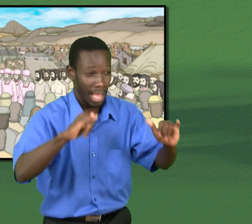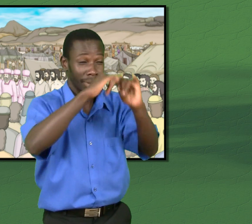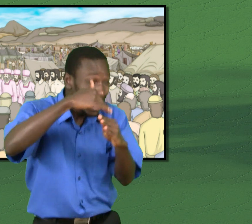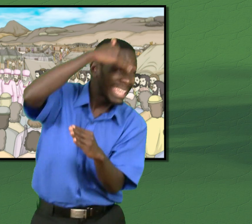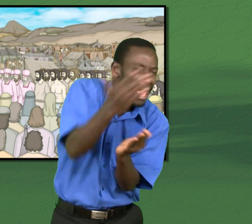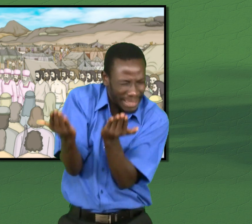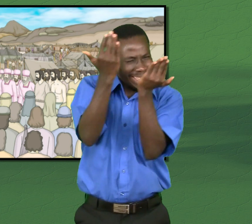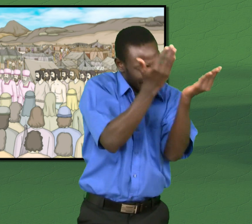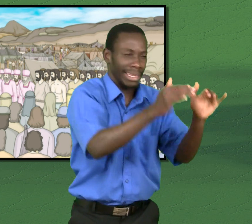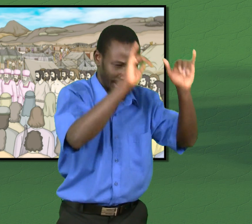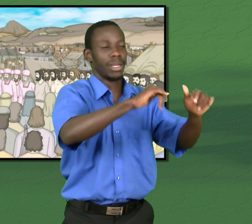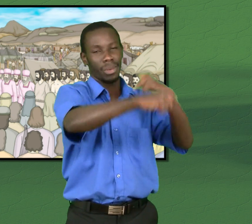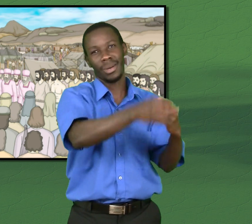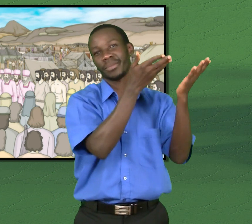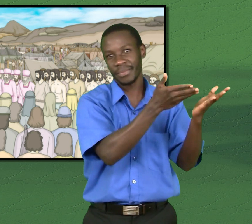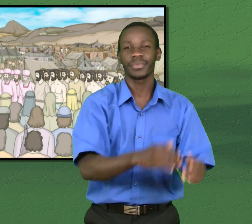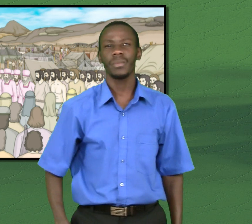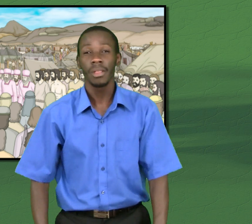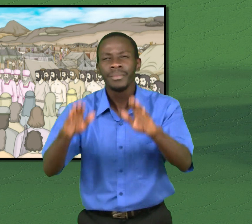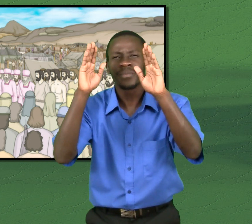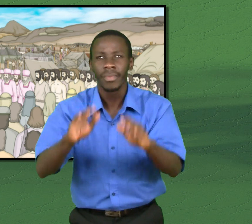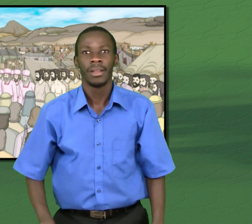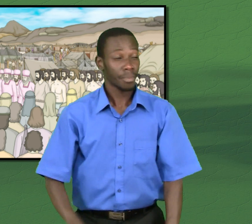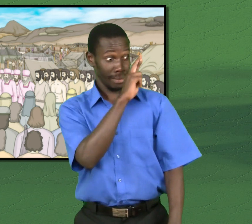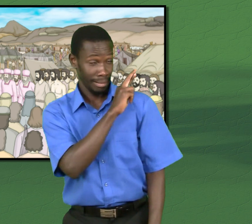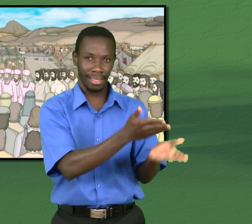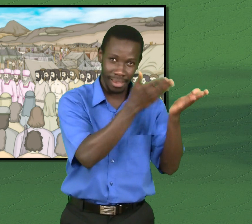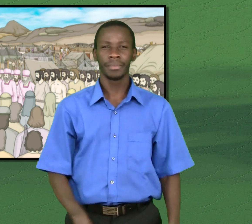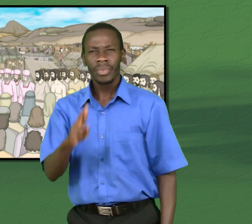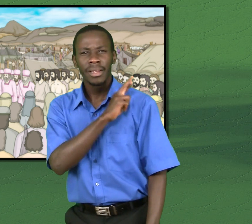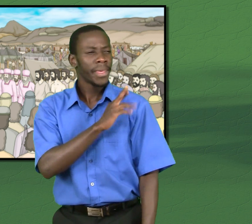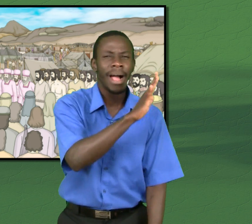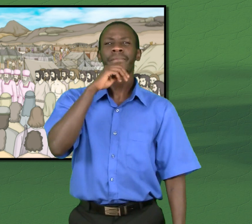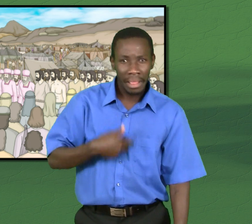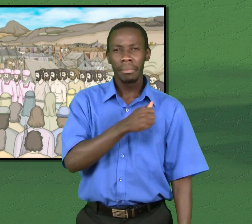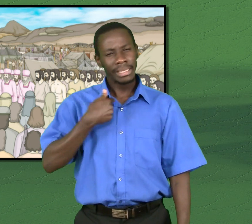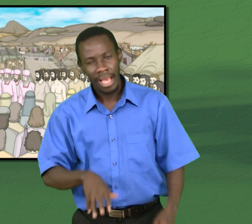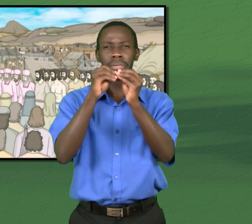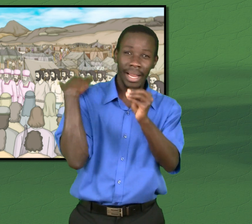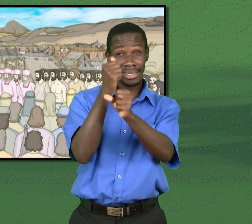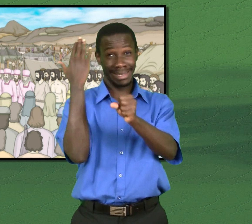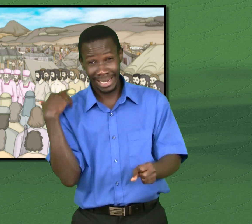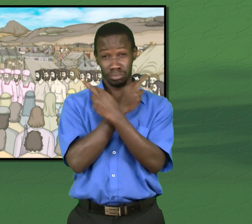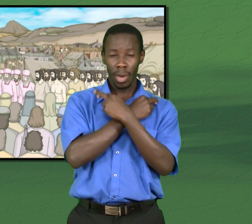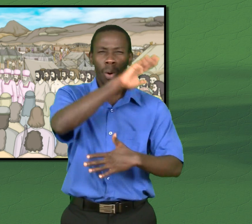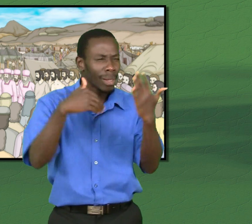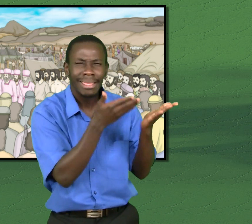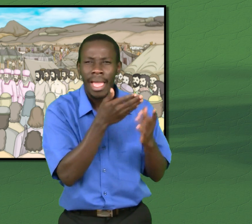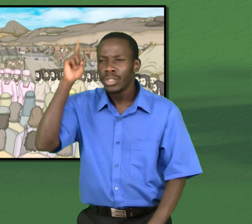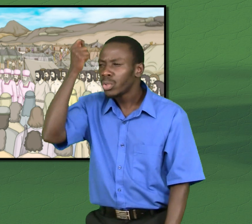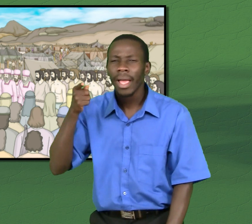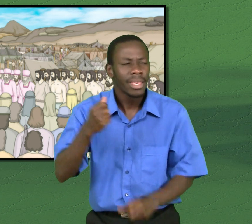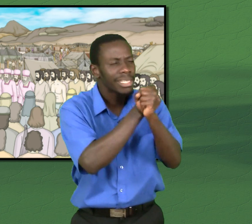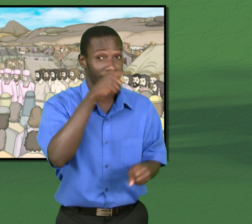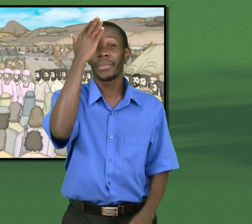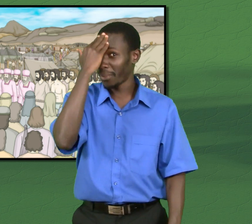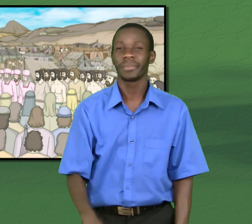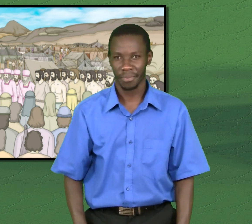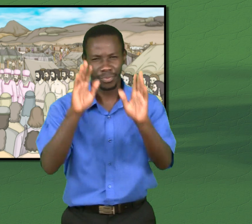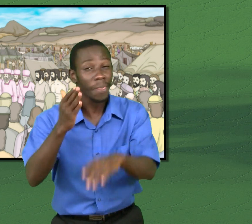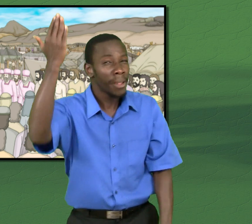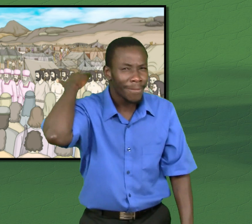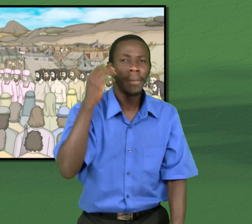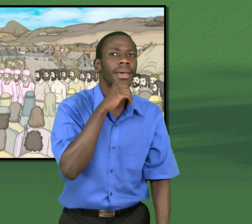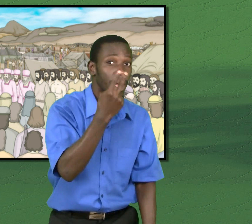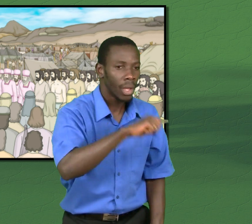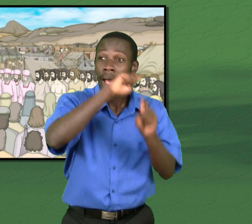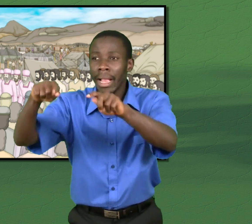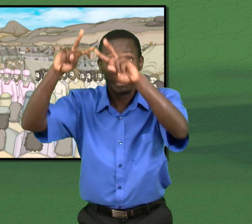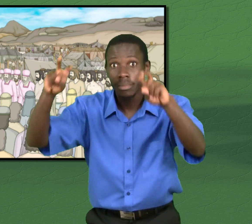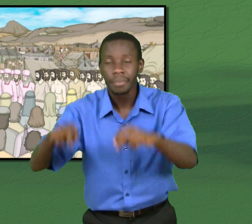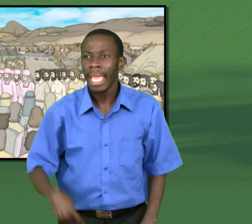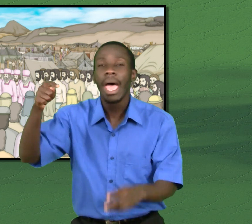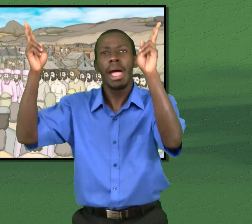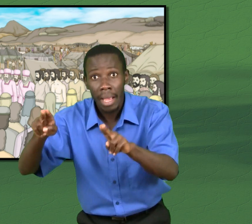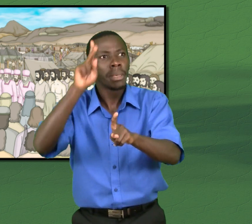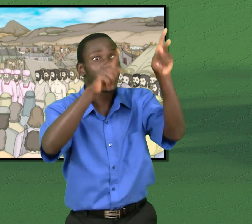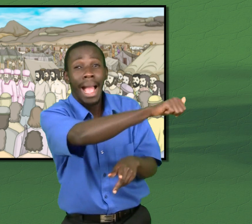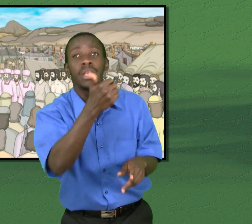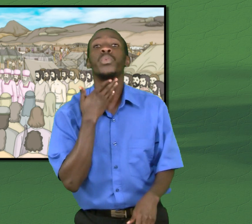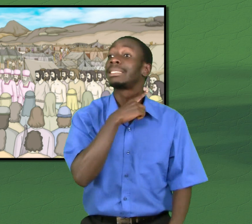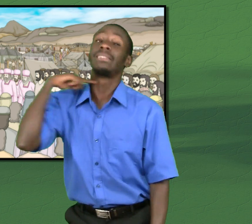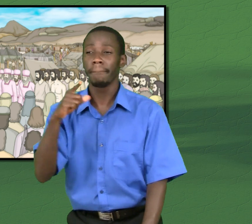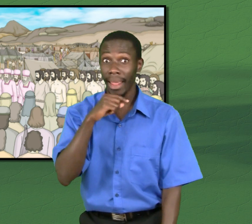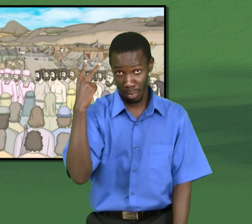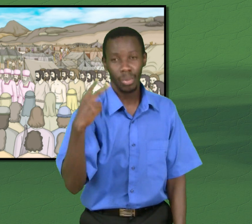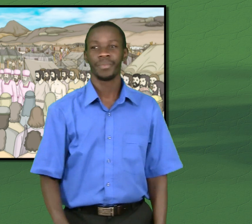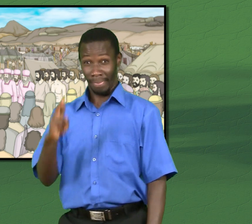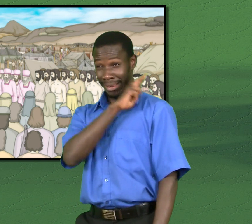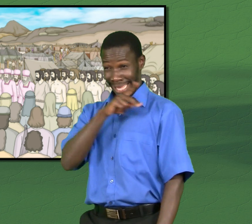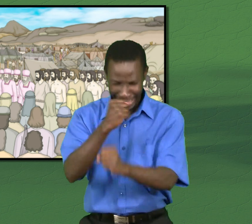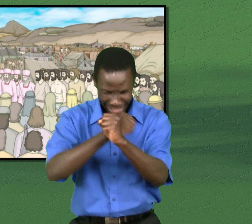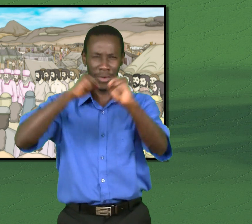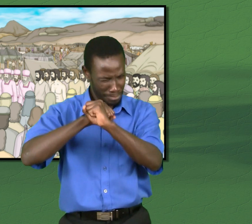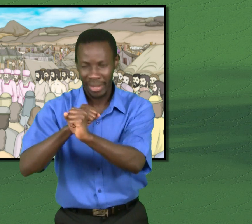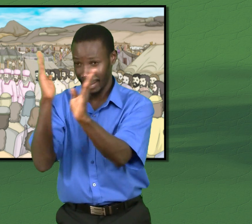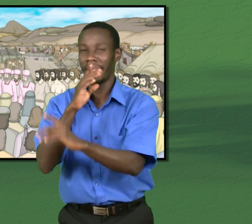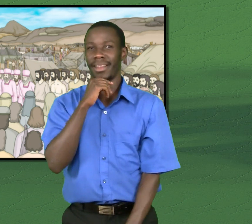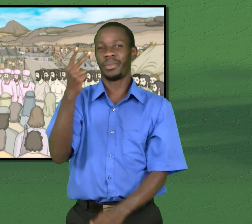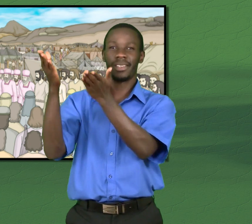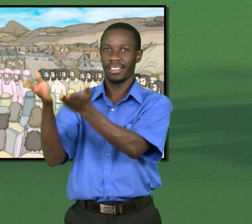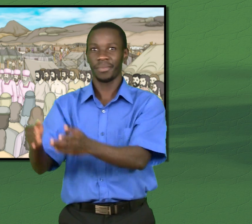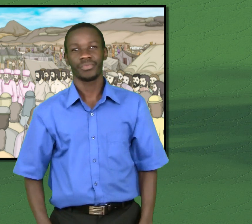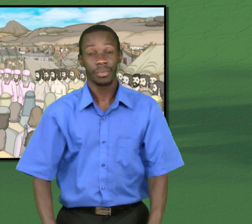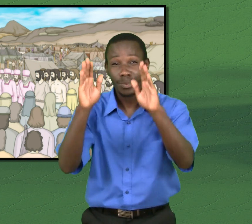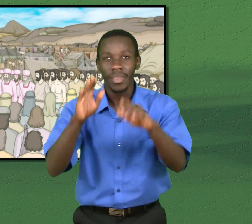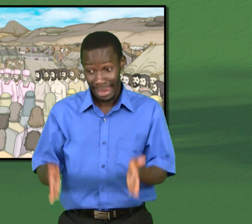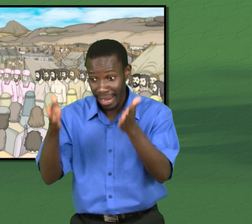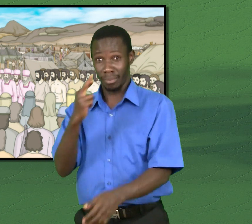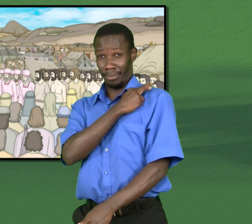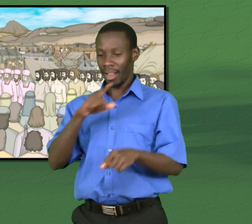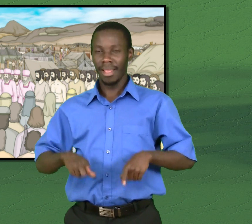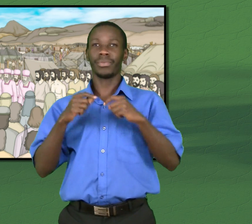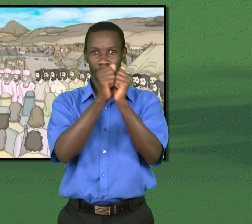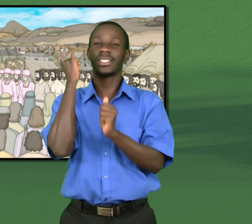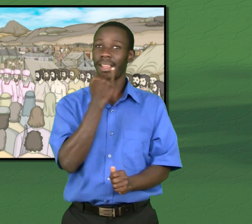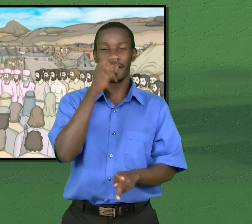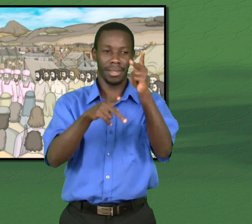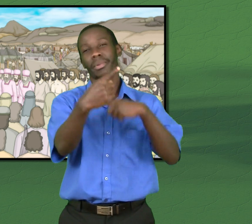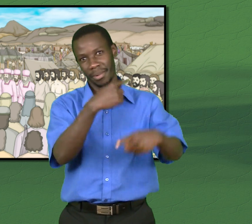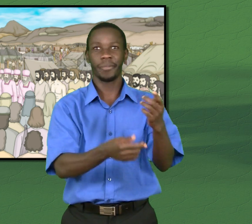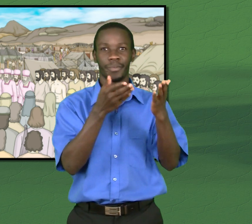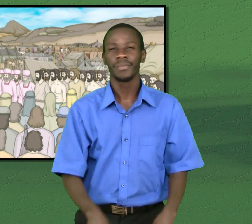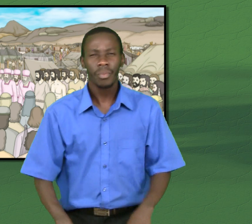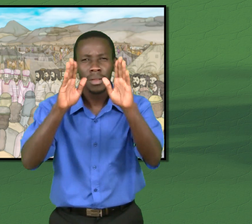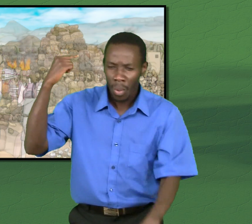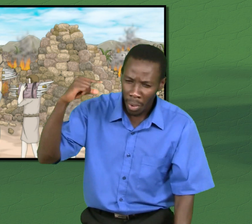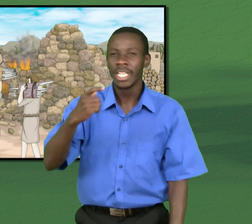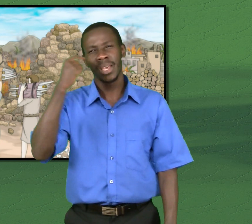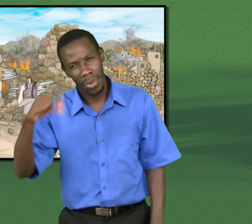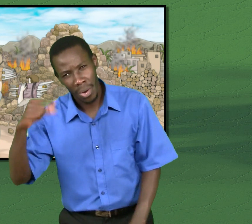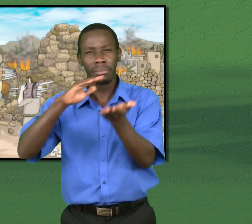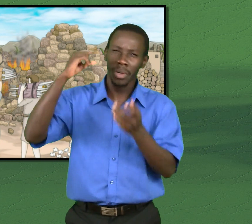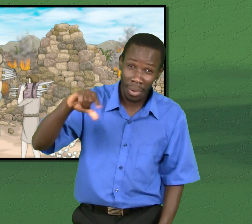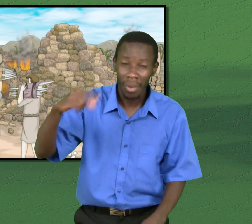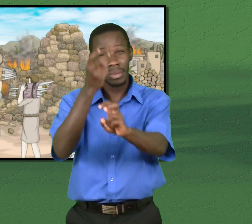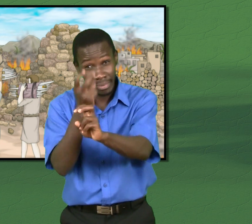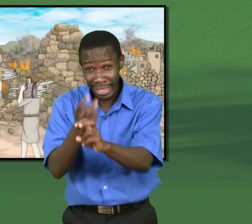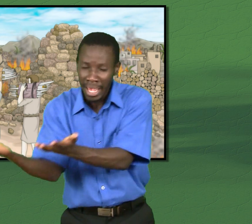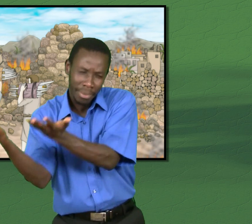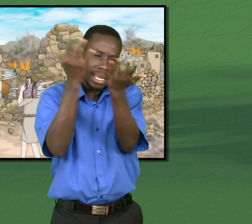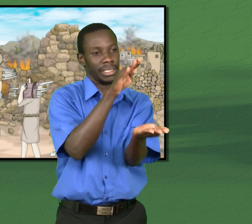And Joshua spared Rahab the prostitute, with her father’s household and all who belonged to her, because she hid the men Joshua had sent to spy out Jericho. So she has lived among the Israelites to this day. At that time Joshua invoked this solemn oath: “Cursed before the LORD is the man who rises up and rebuilds this city, Jericho;